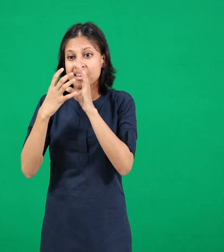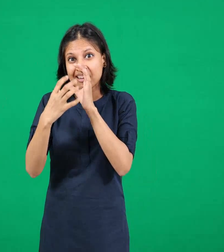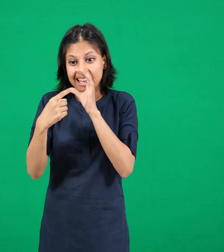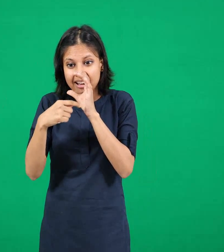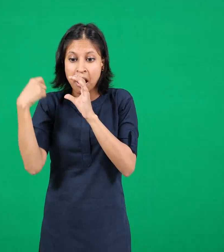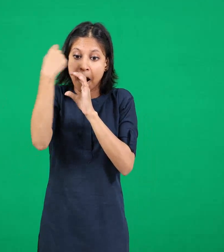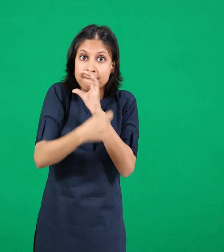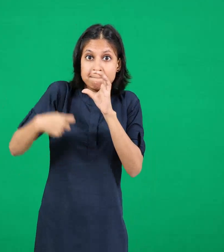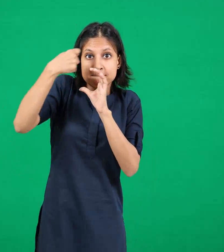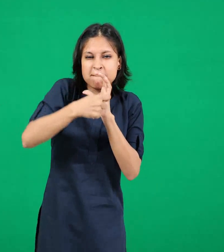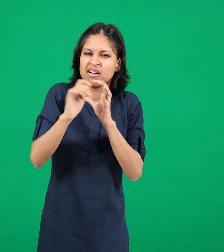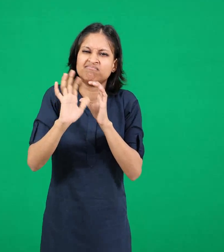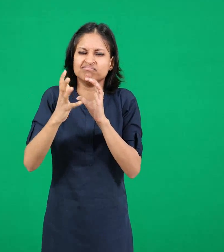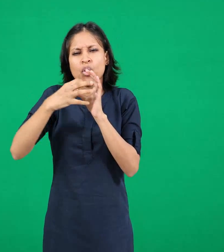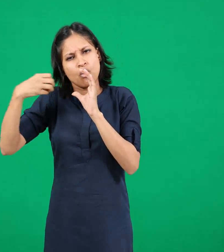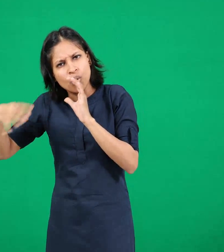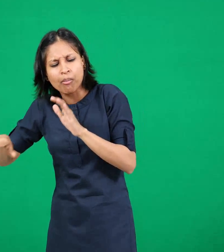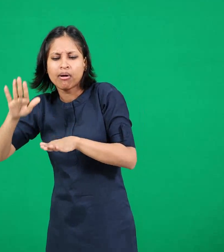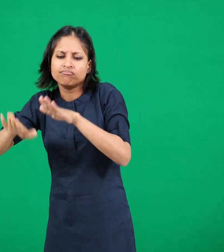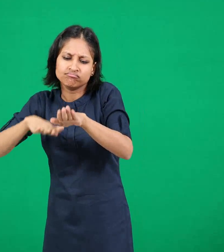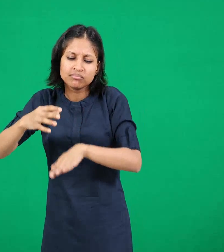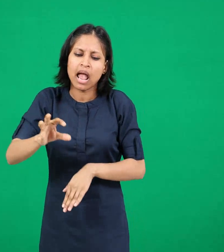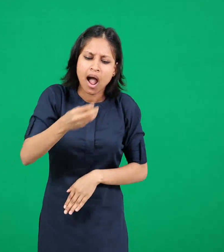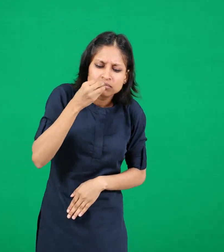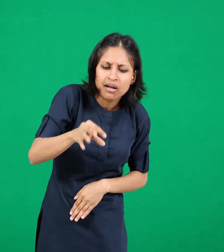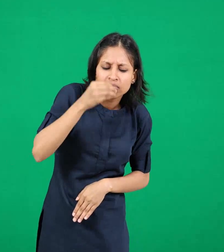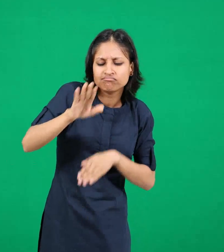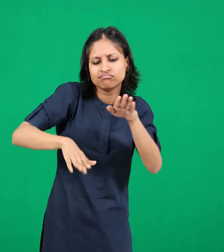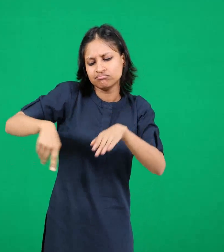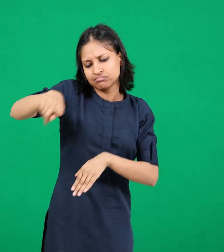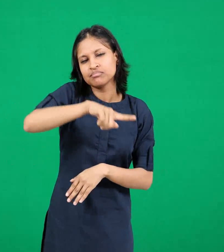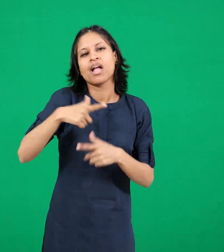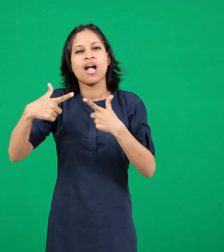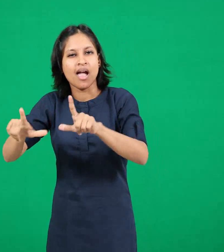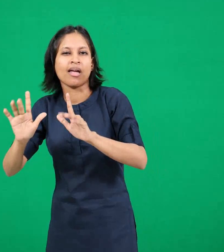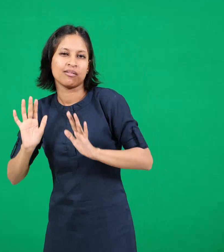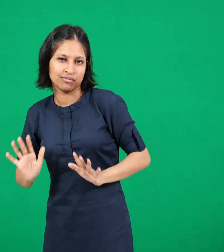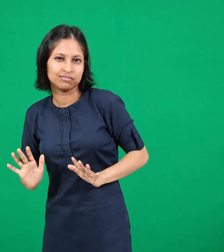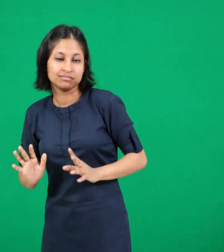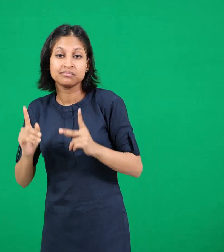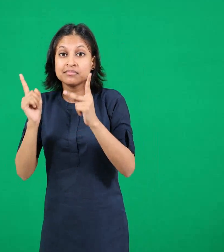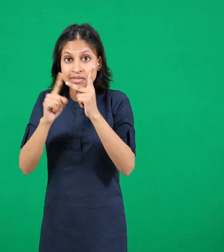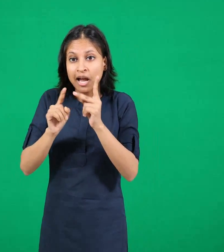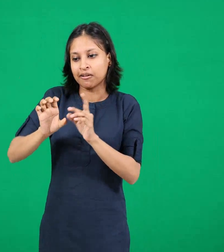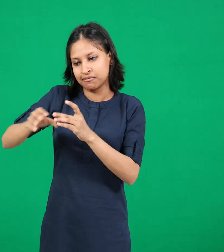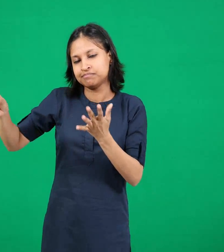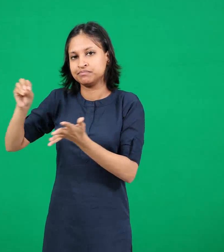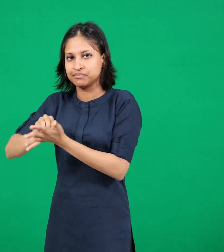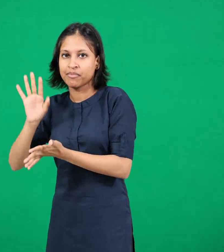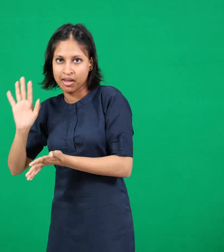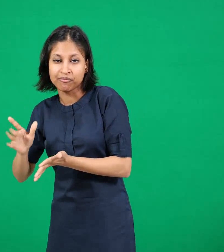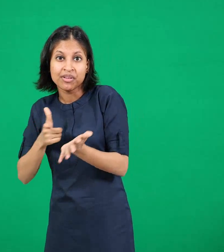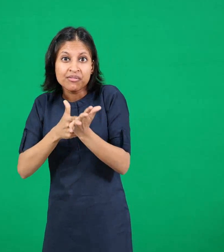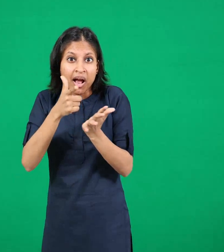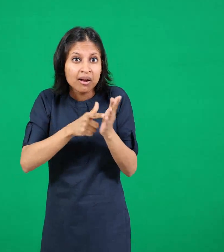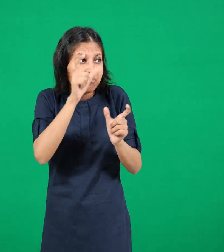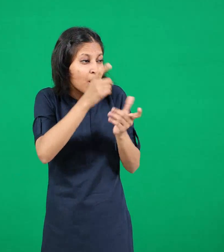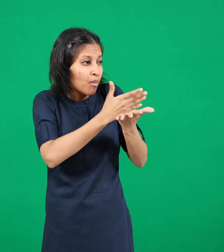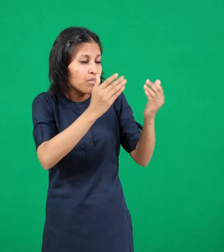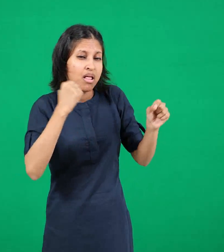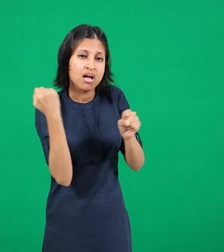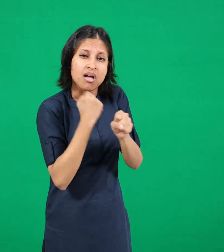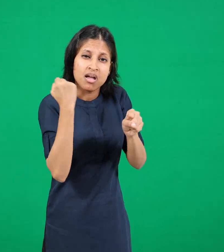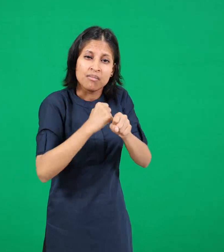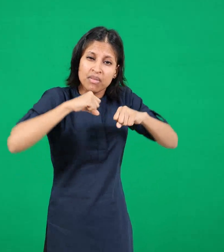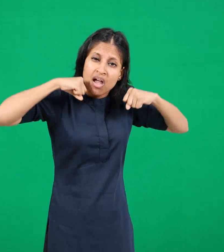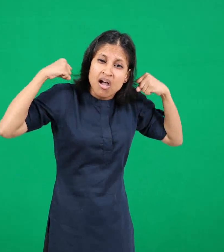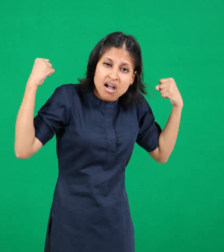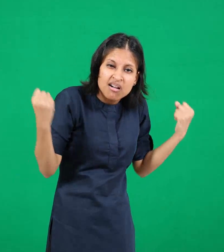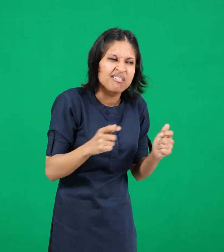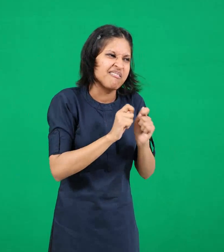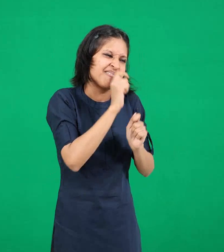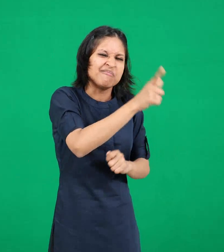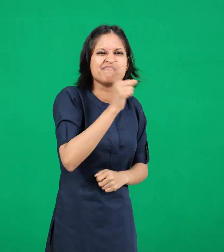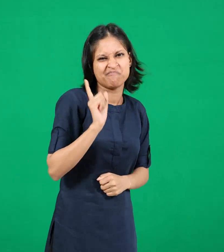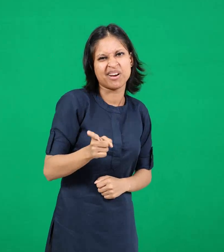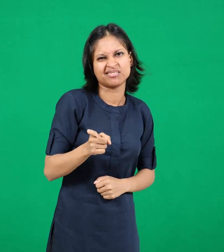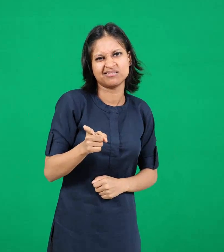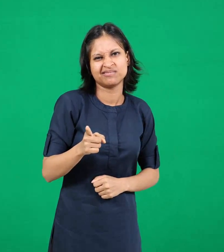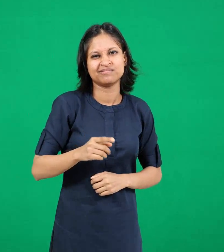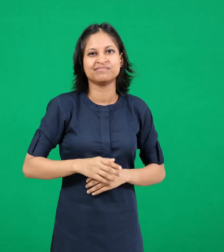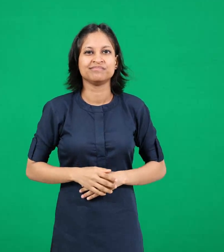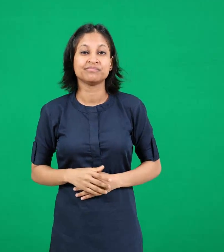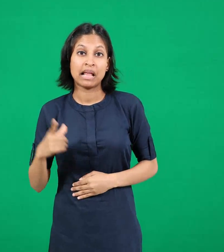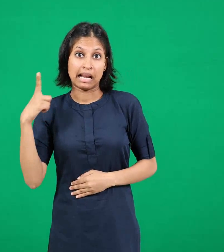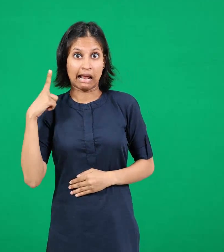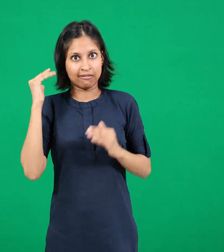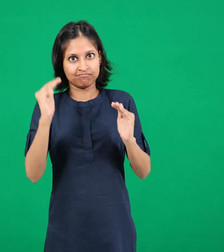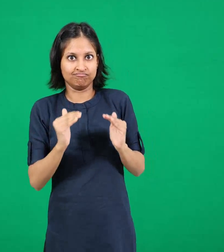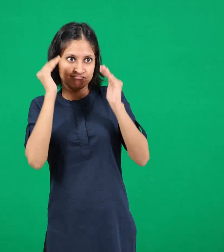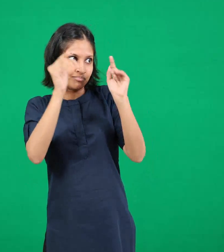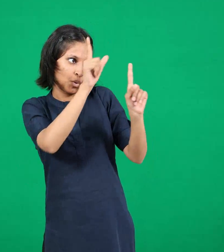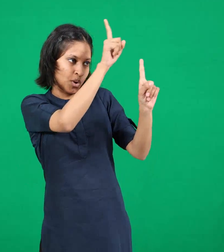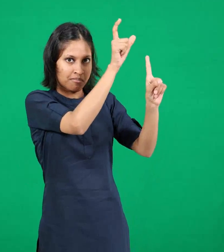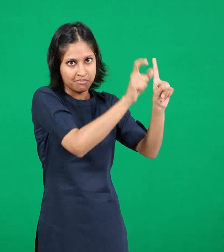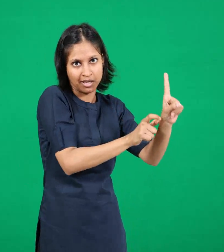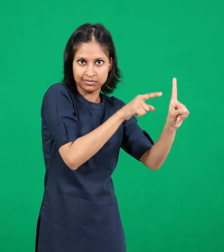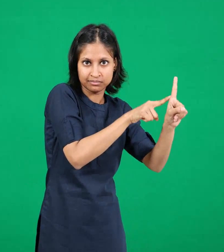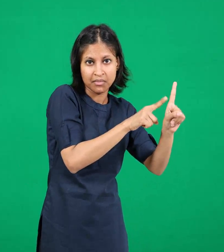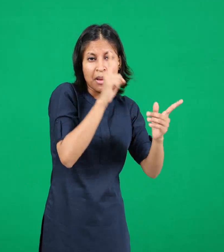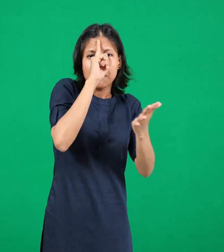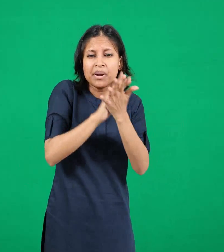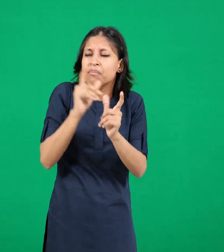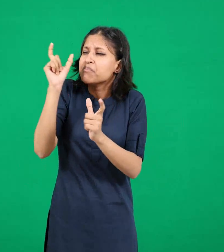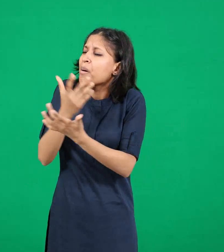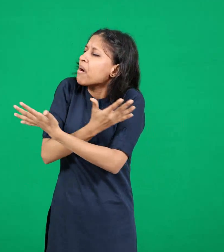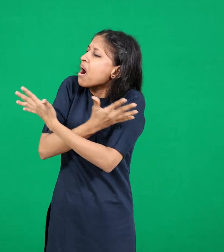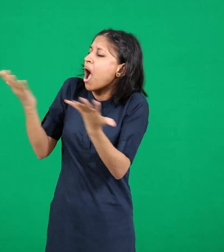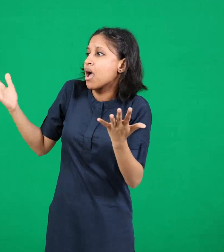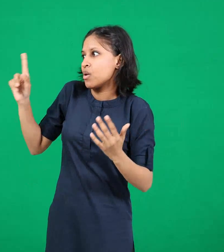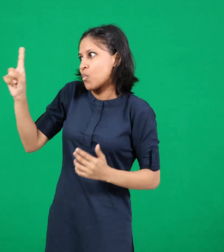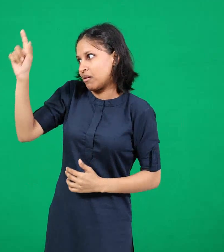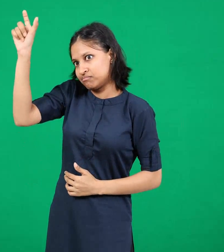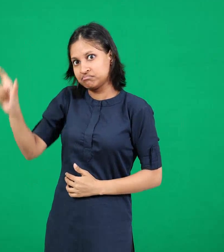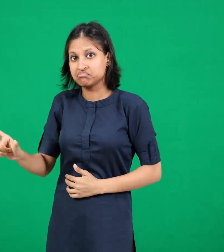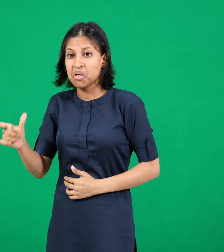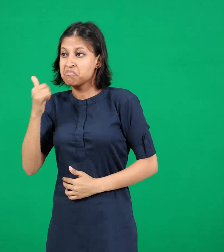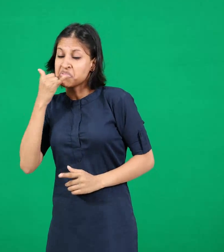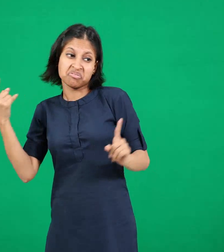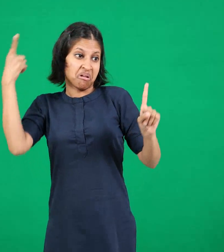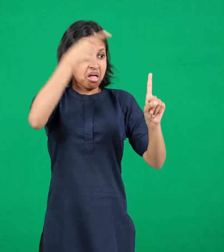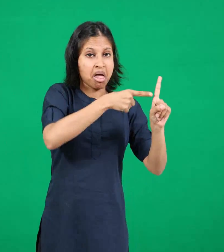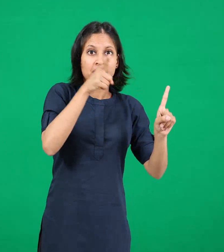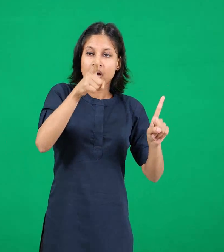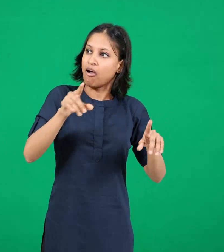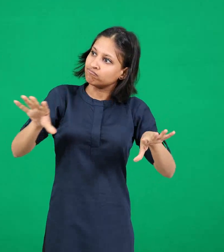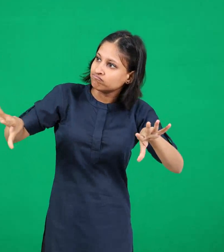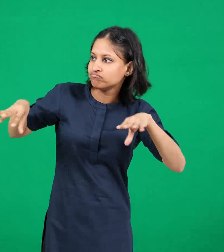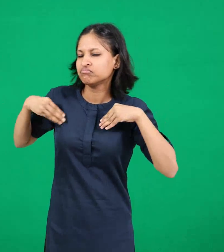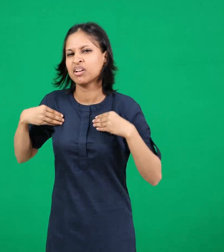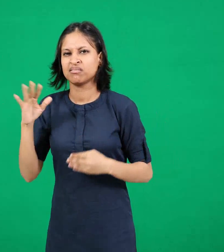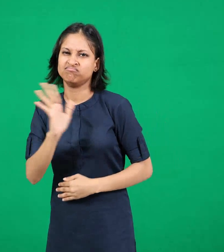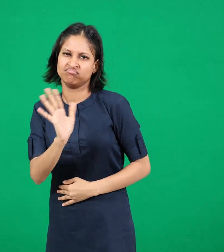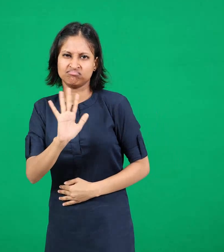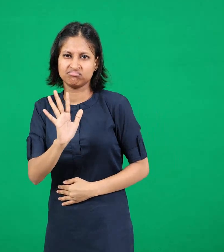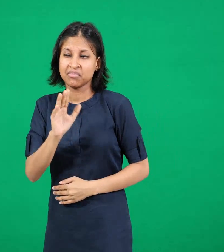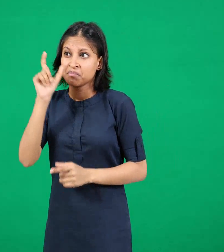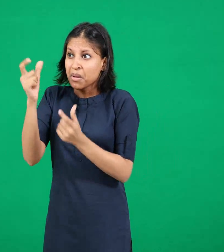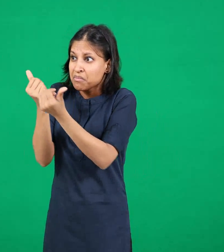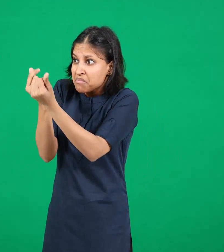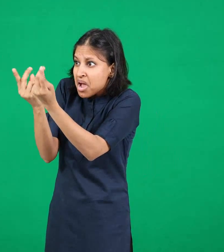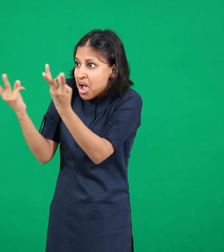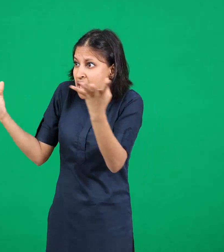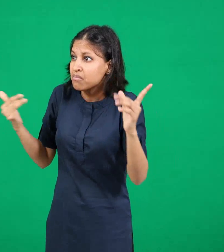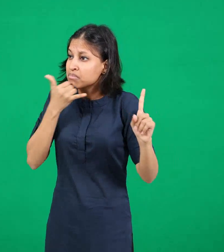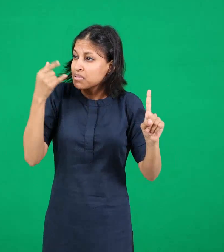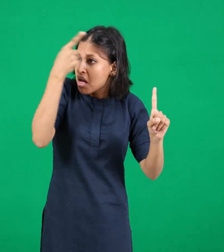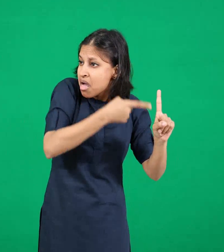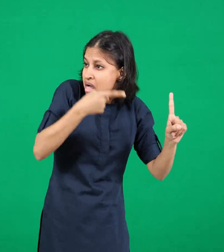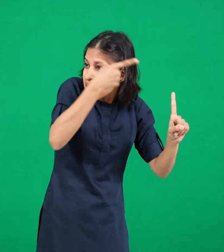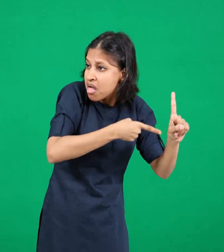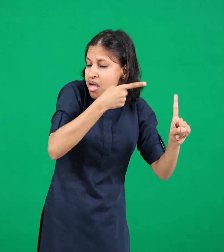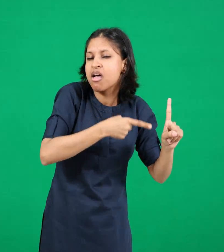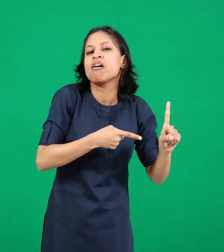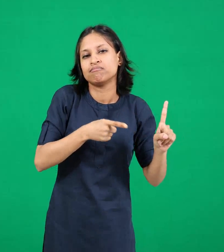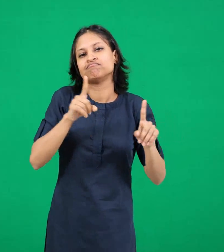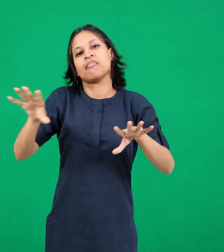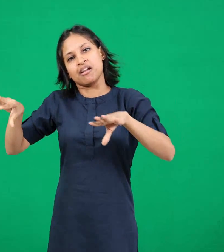Do not entertain an accusation against an elder, except on the testimony of two or three witnesses.